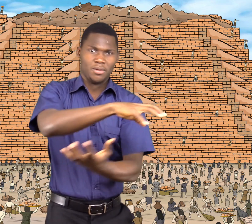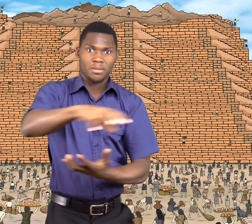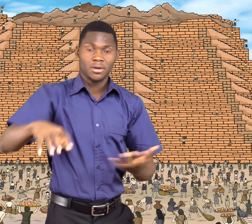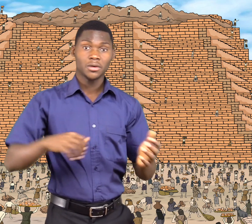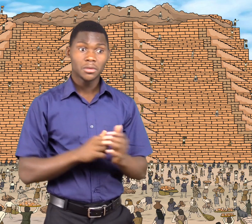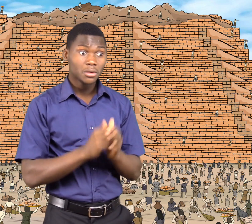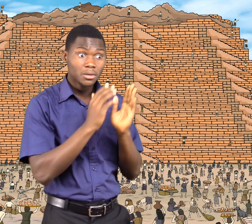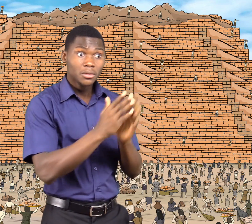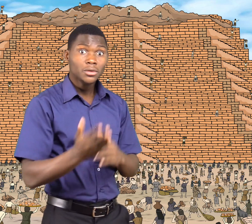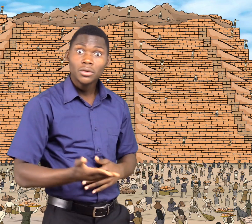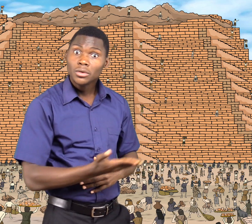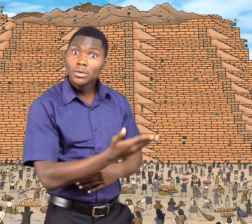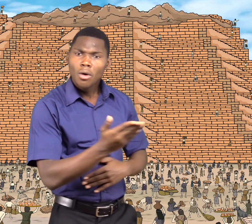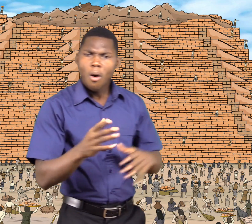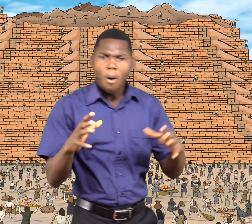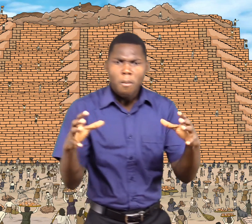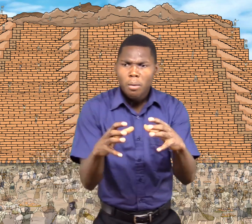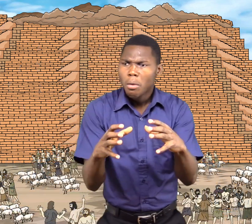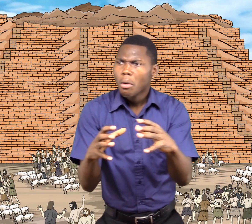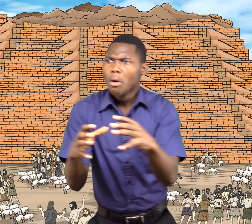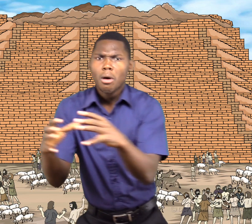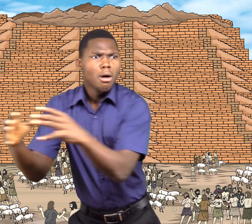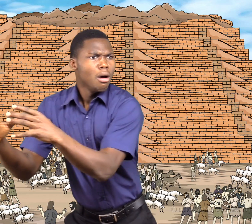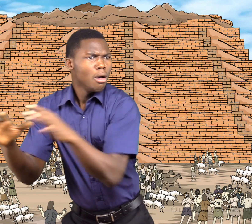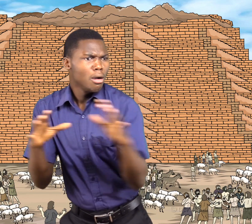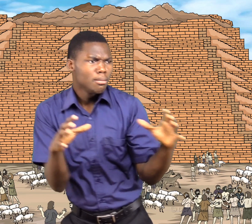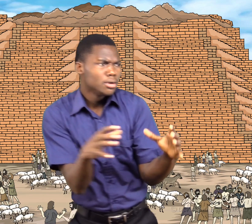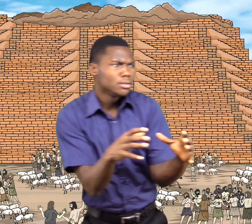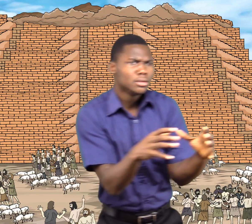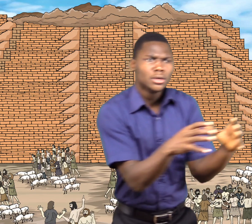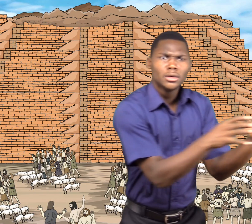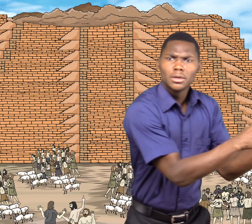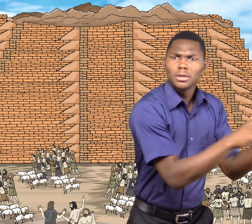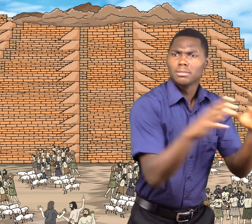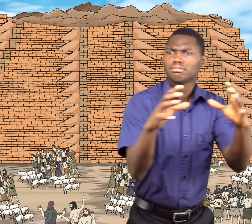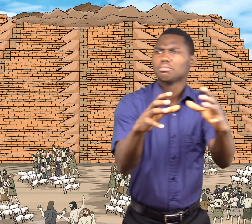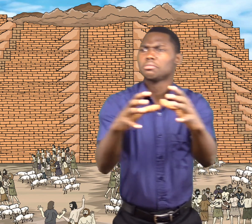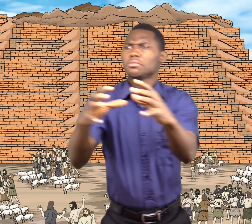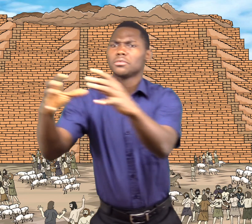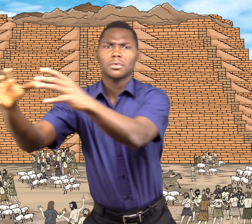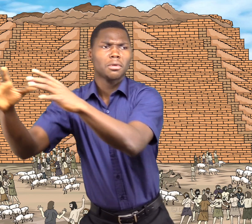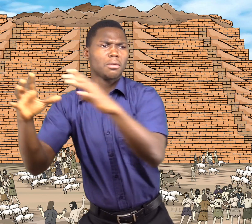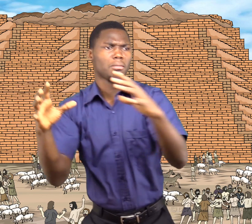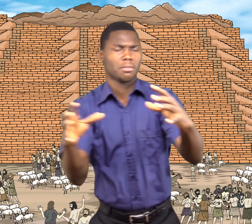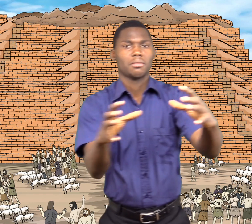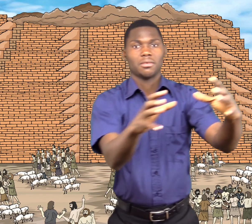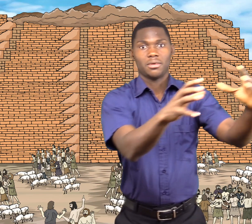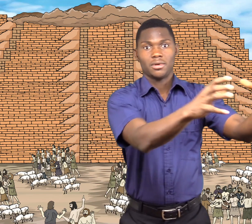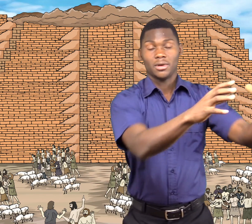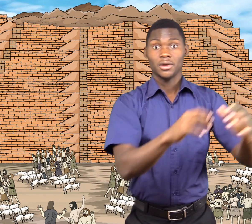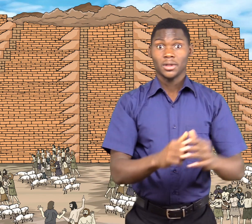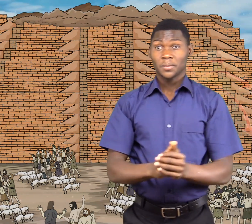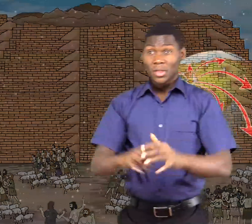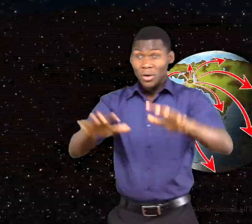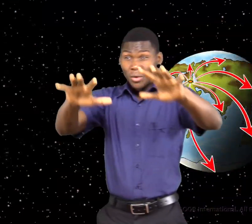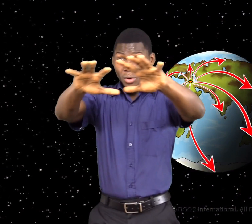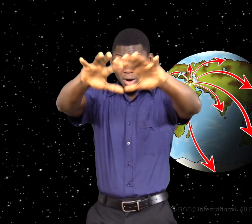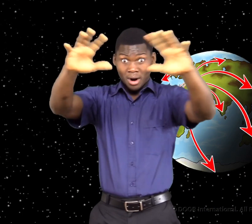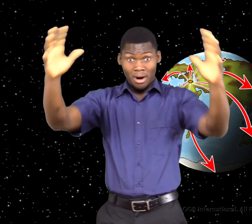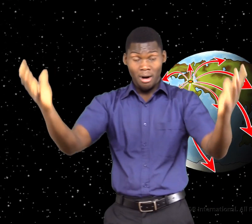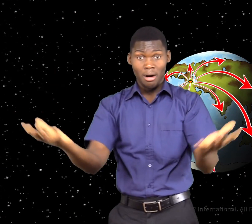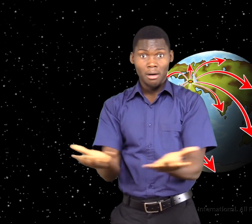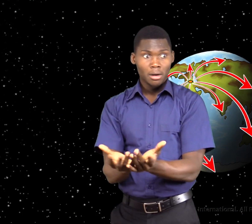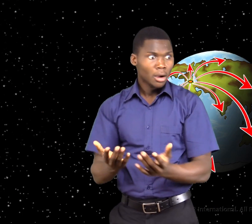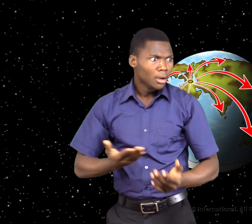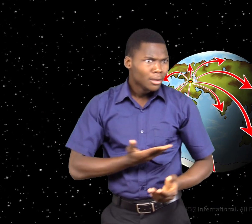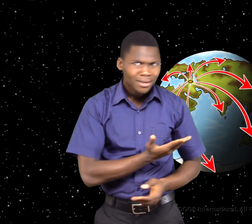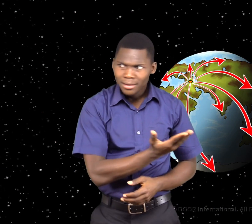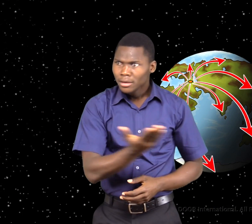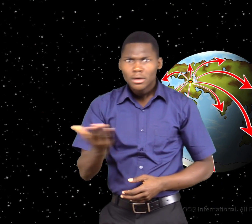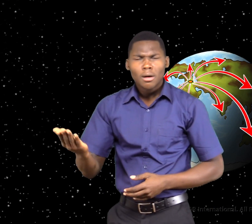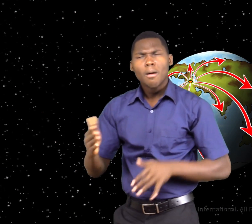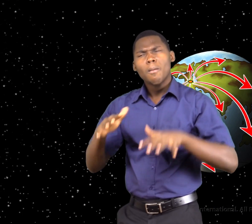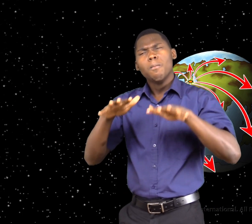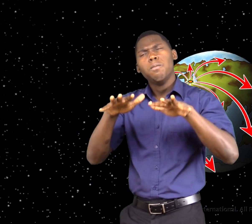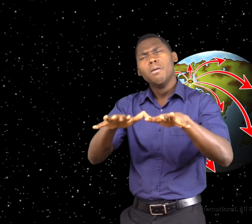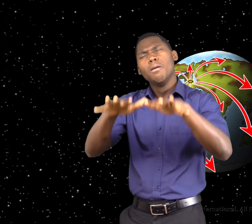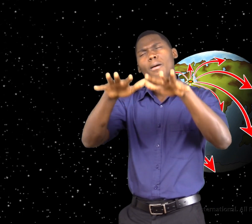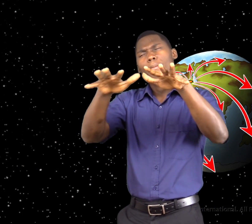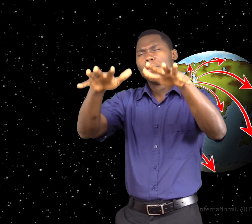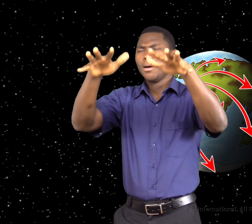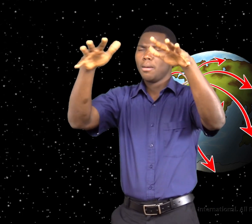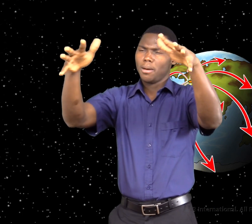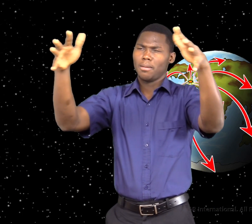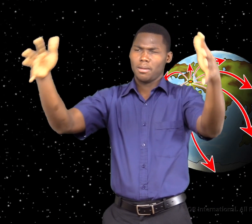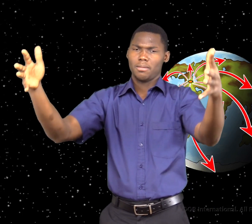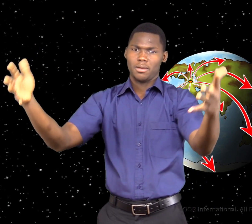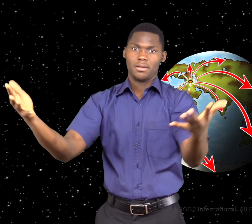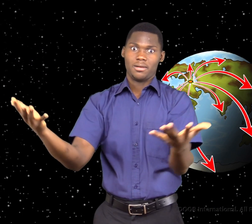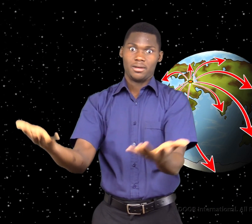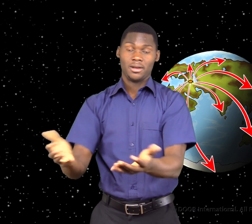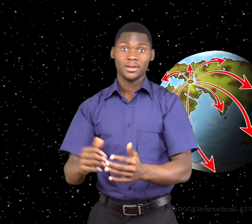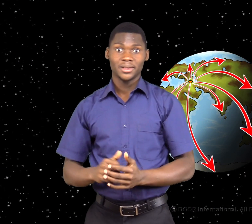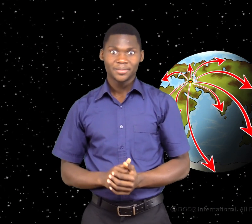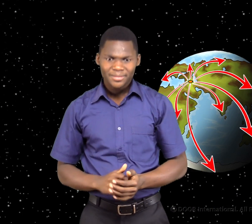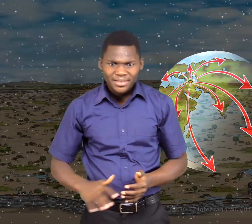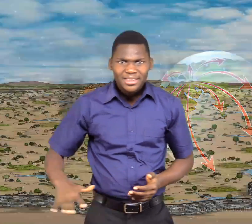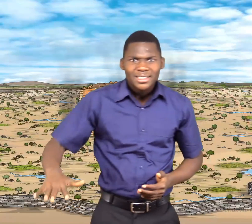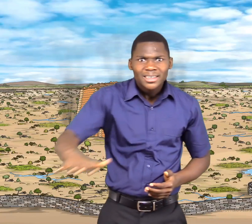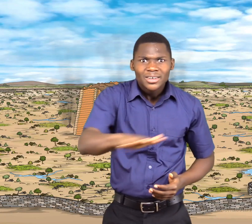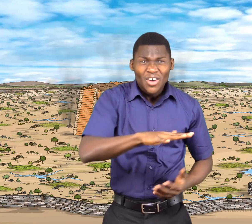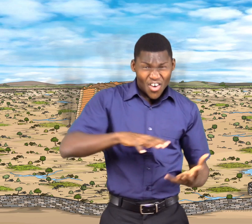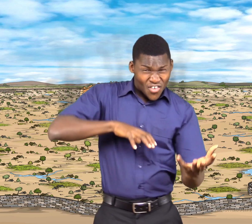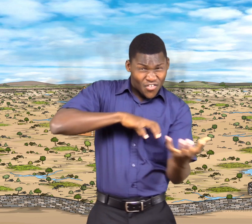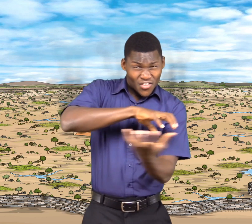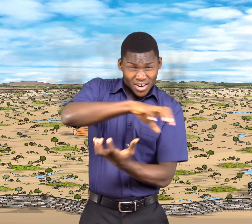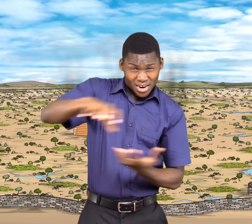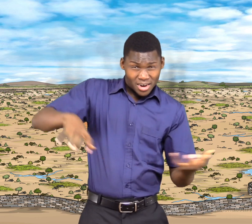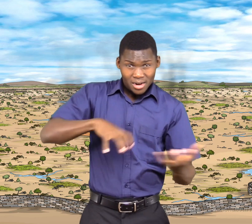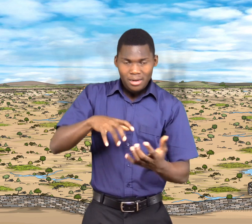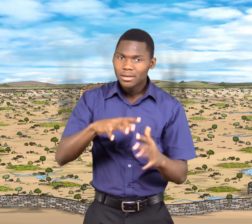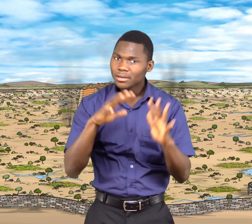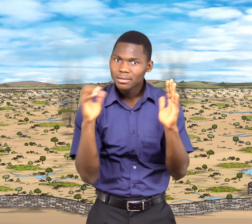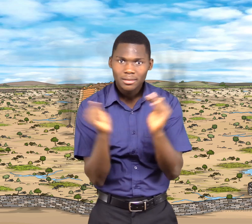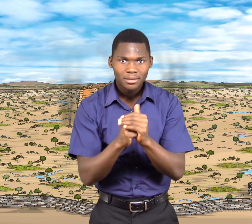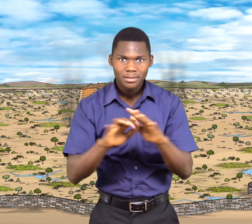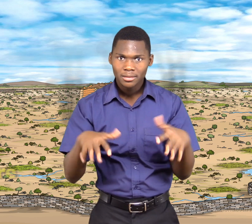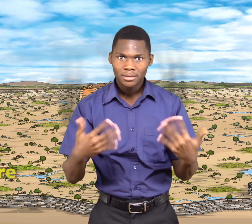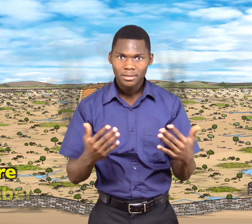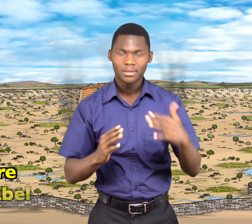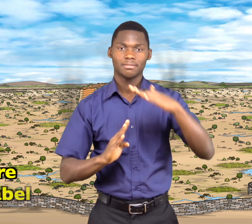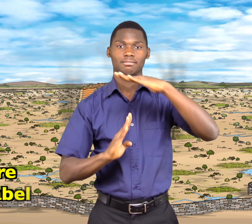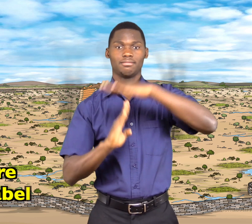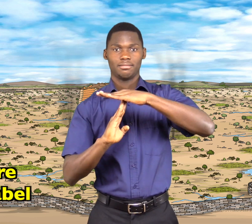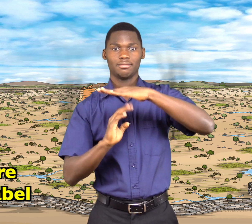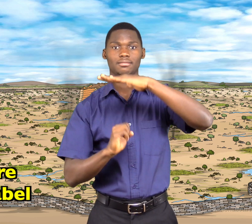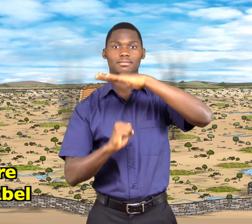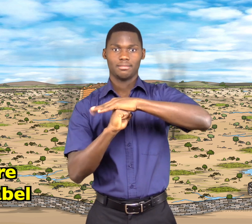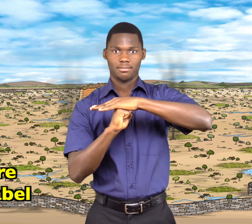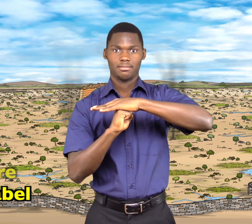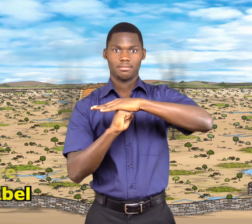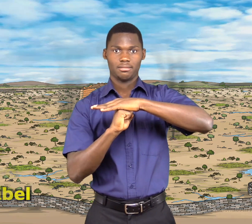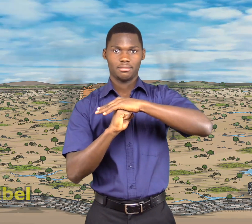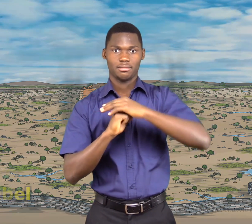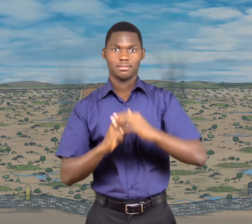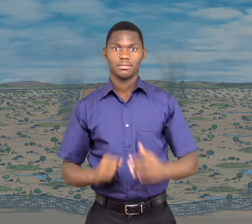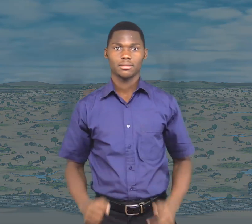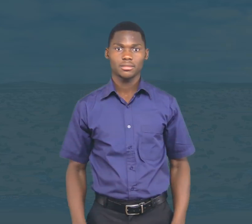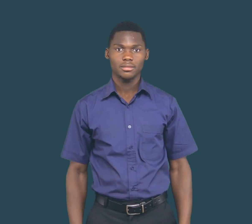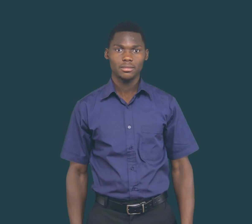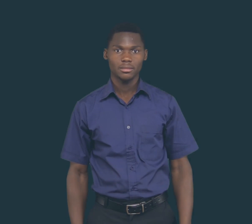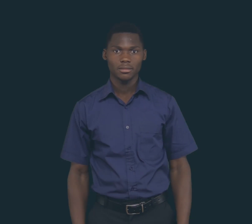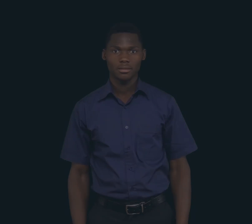So the LORD scattered them from there over the face of all the earth, and they stopped building the city. That is why it is called Babel, for there the LORD confused the language of the whole world, and from that place the LORD scattered them over the face of all the earth.